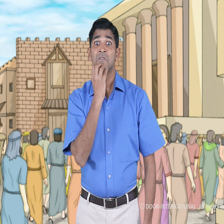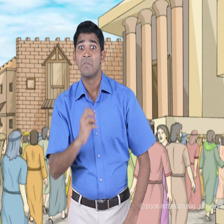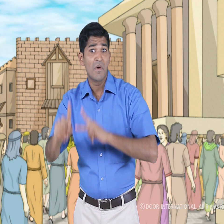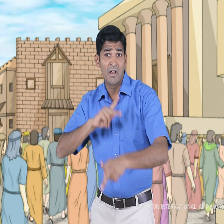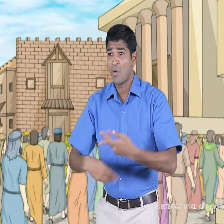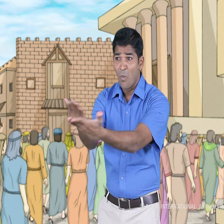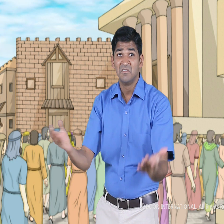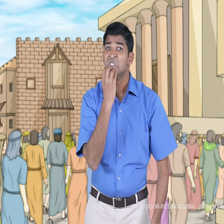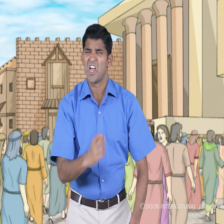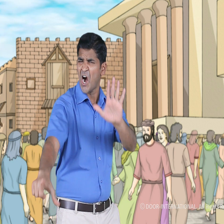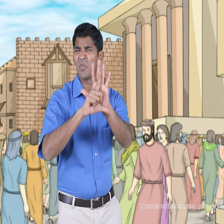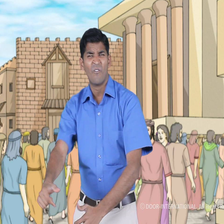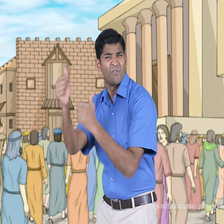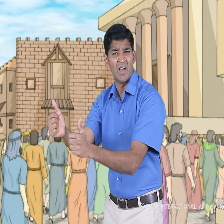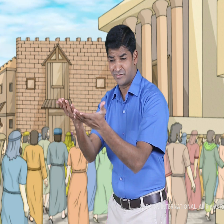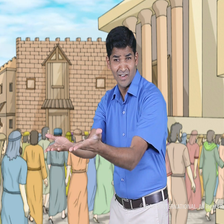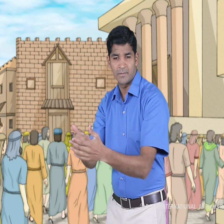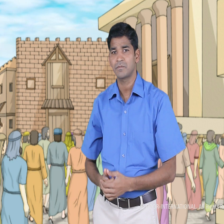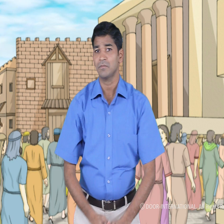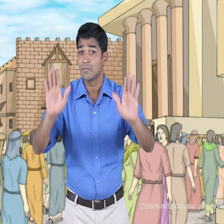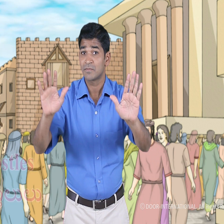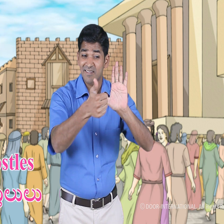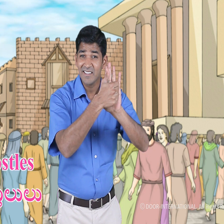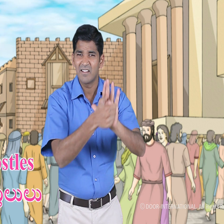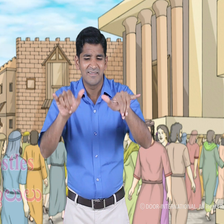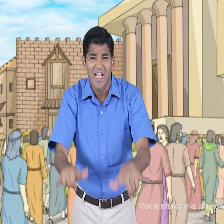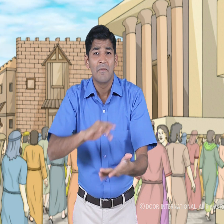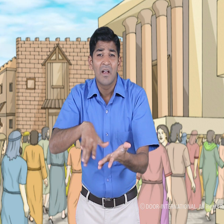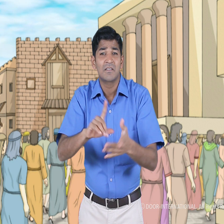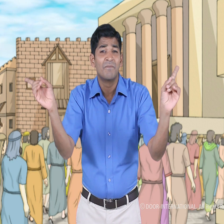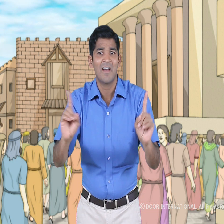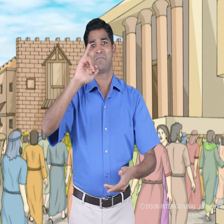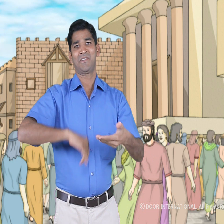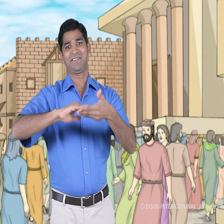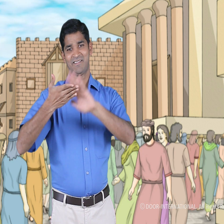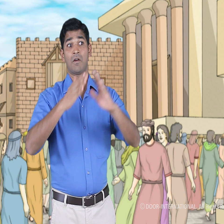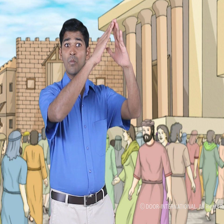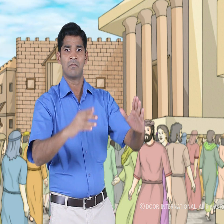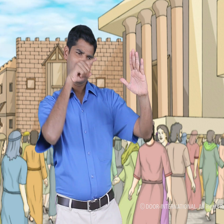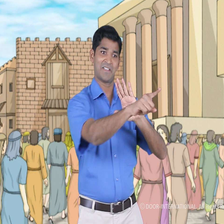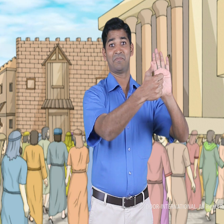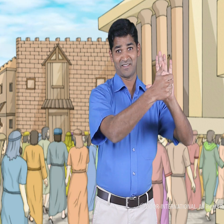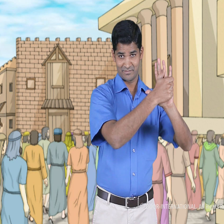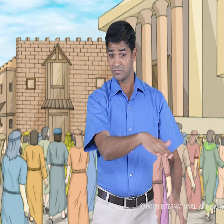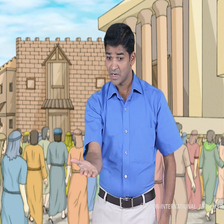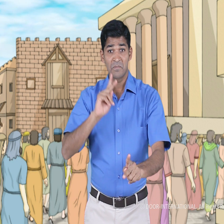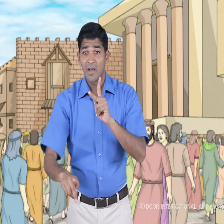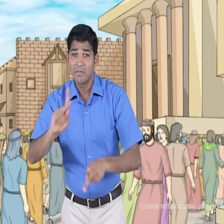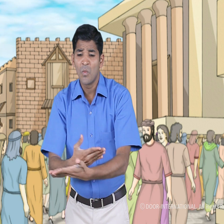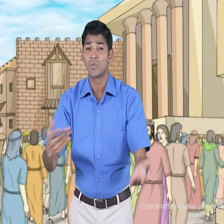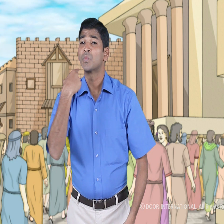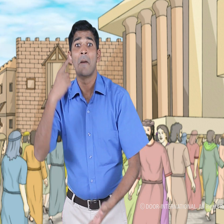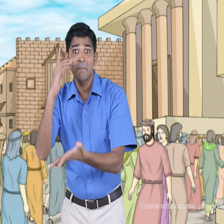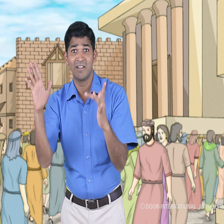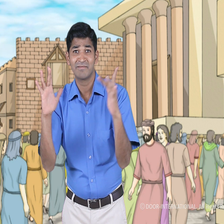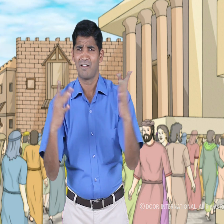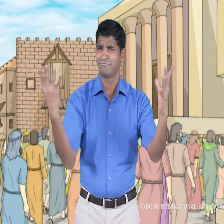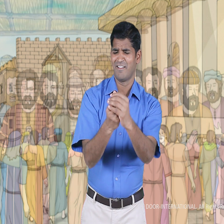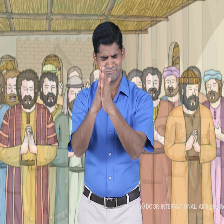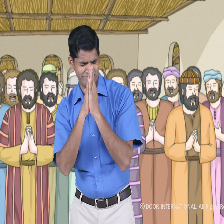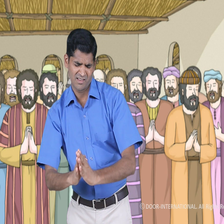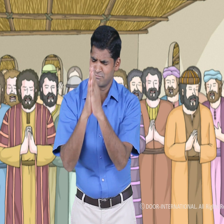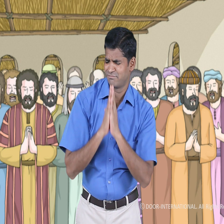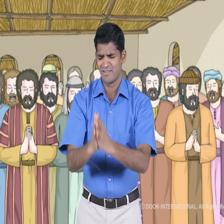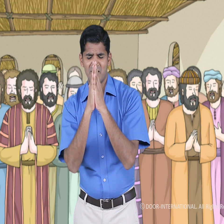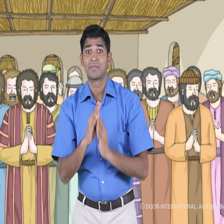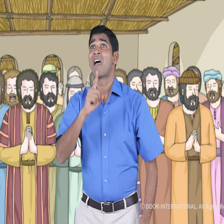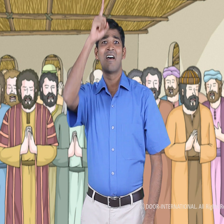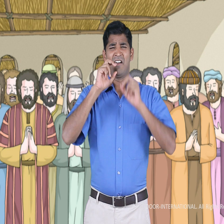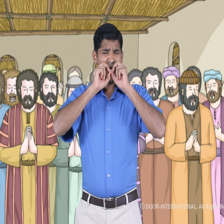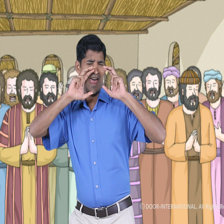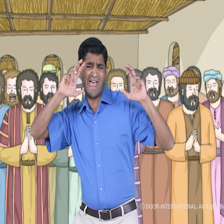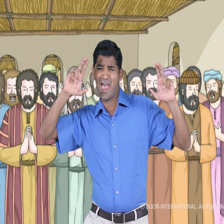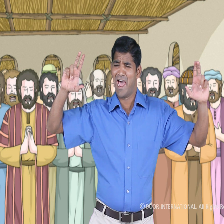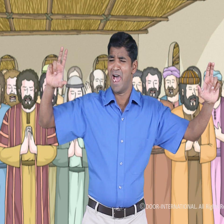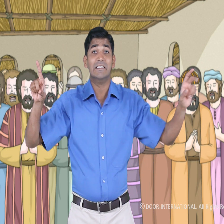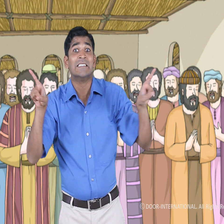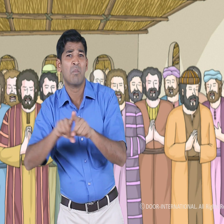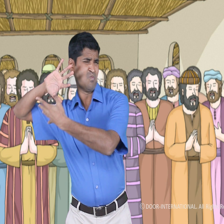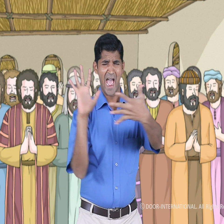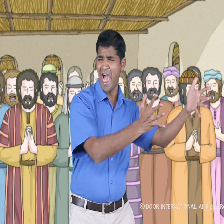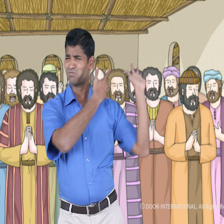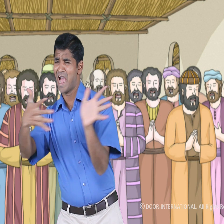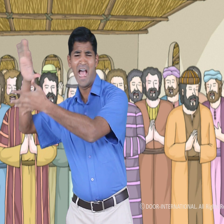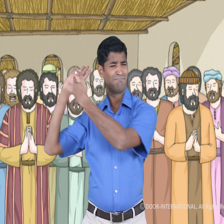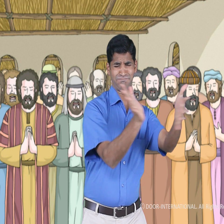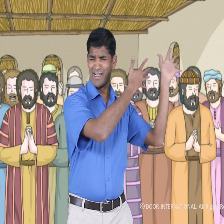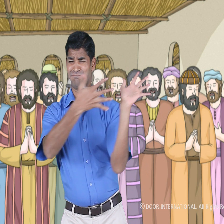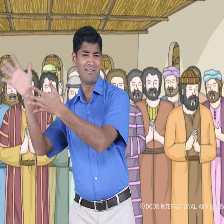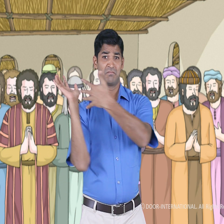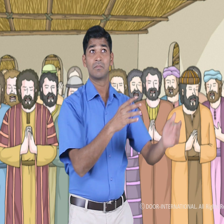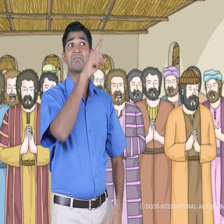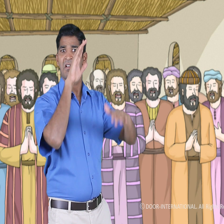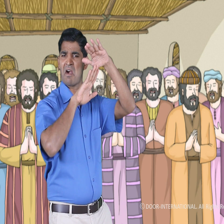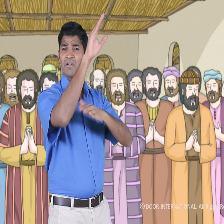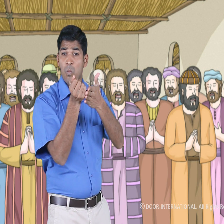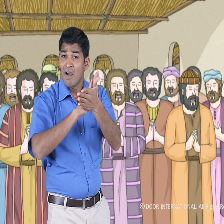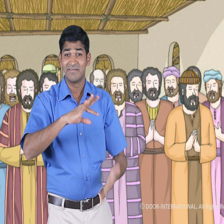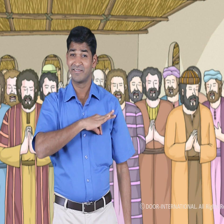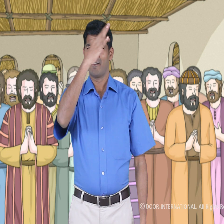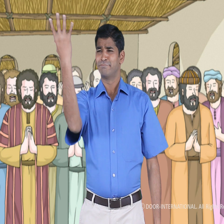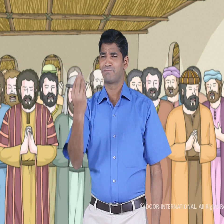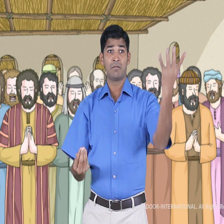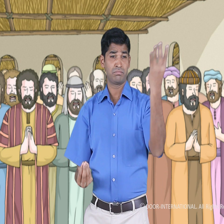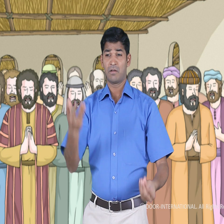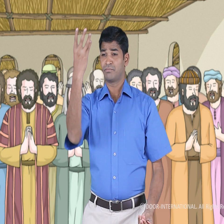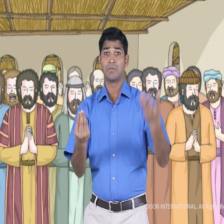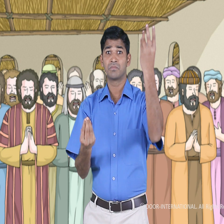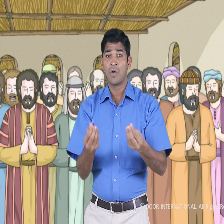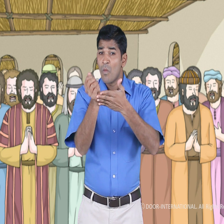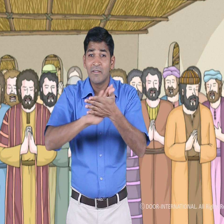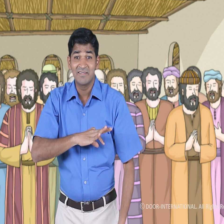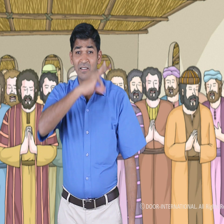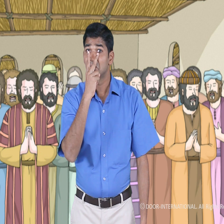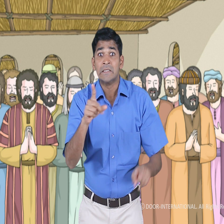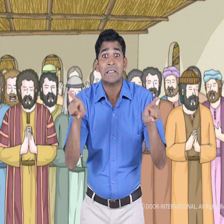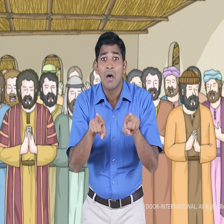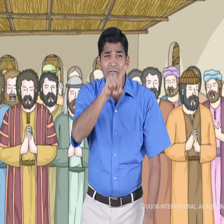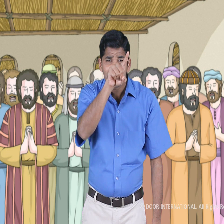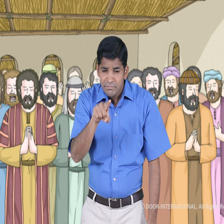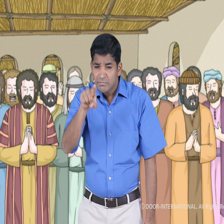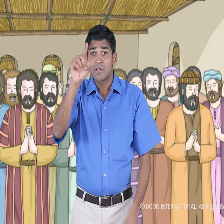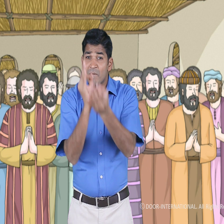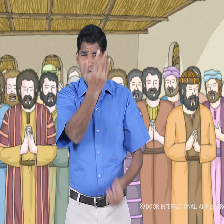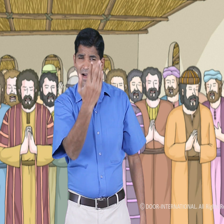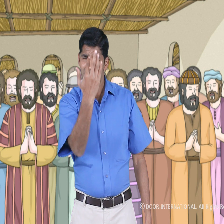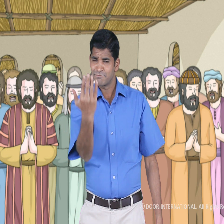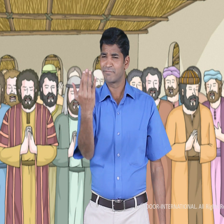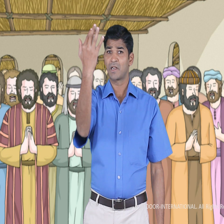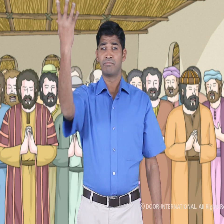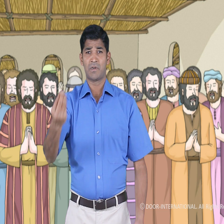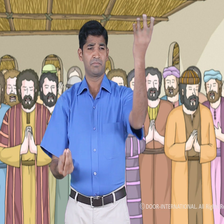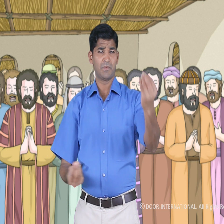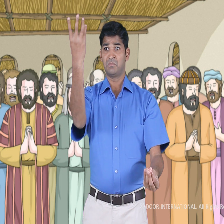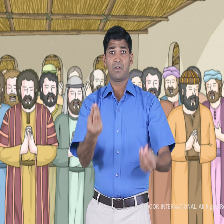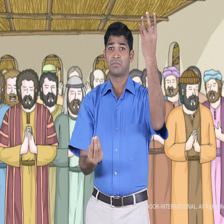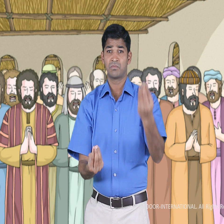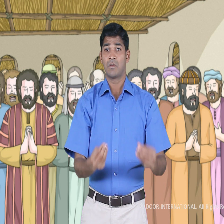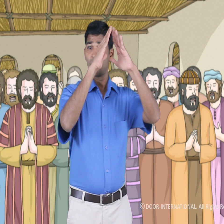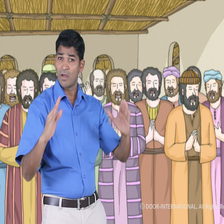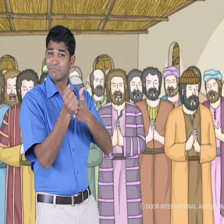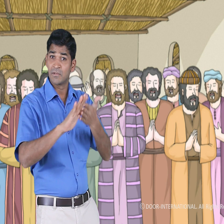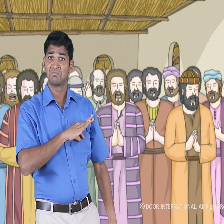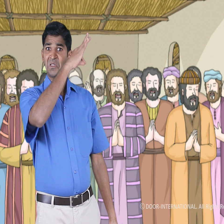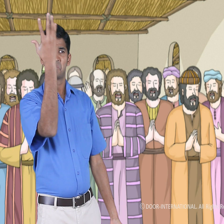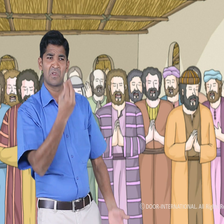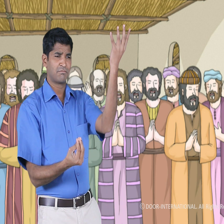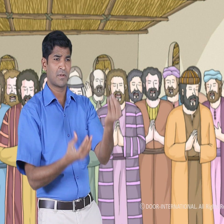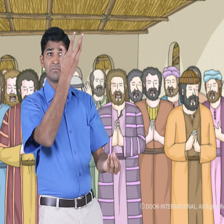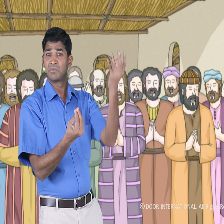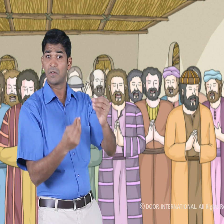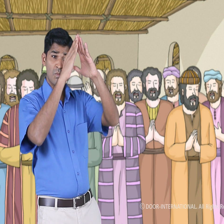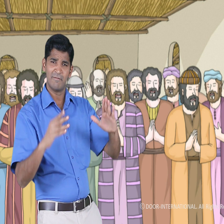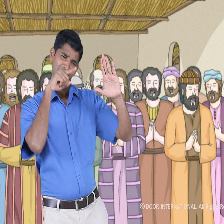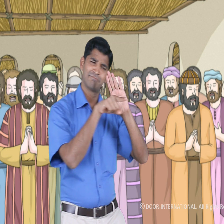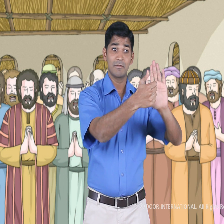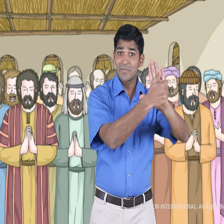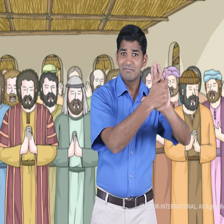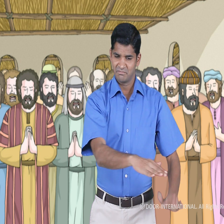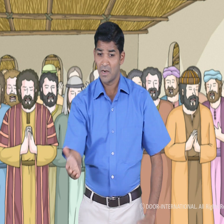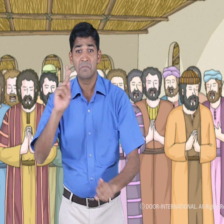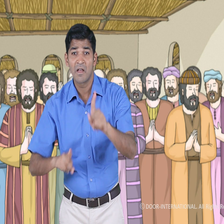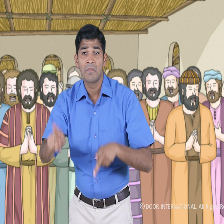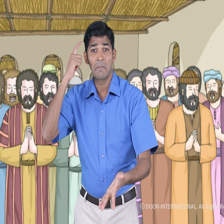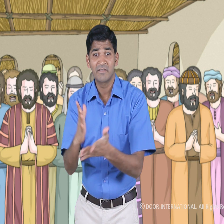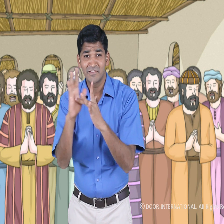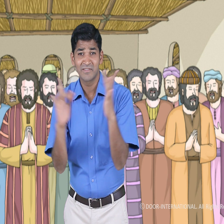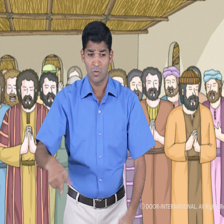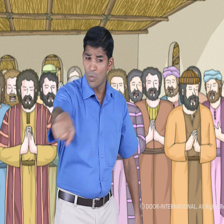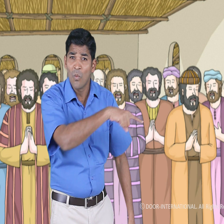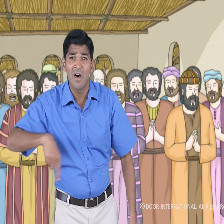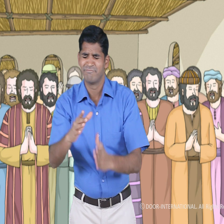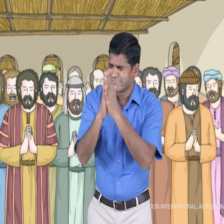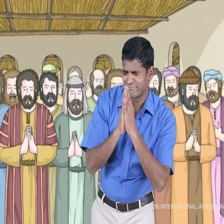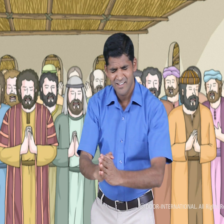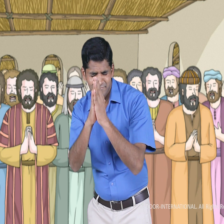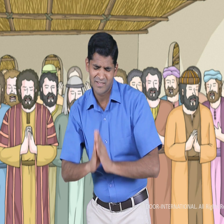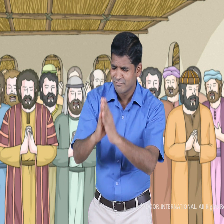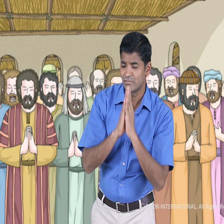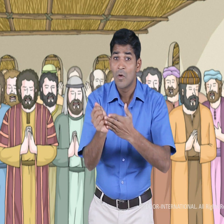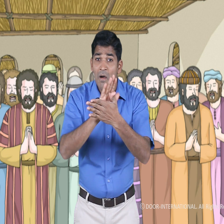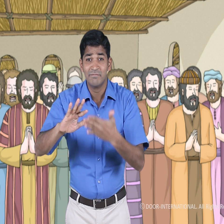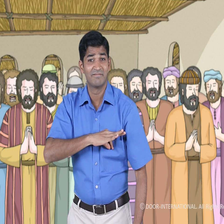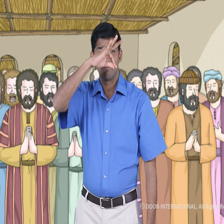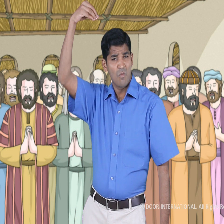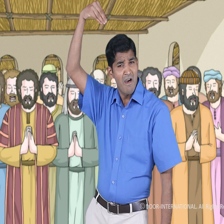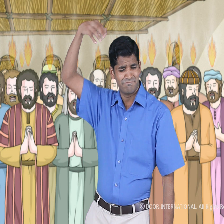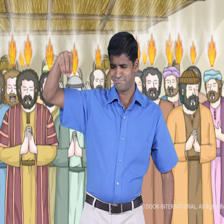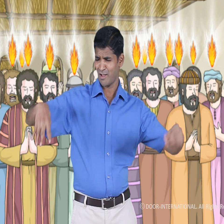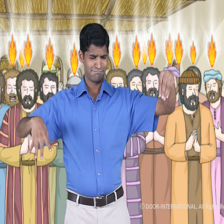Suddenly a sound like a mighty rushing wind came from heaven and filled the whole house where they were sitting.